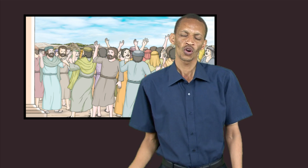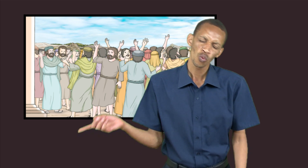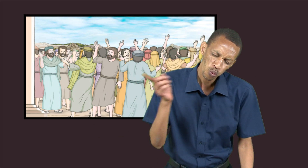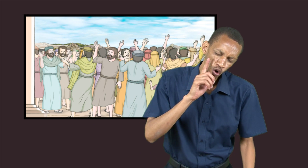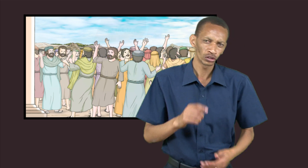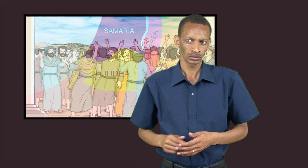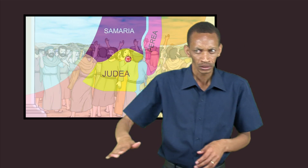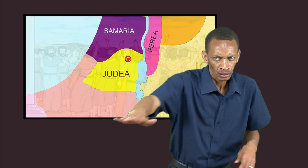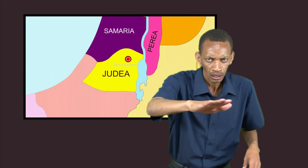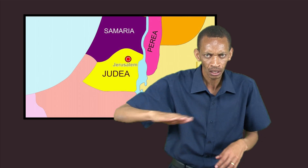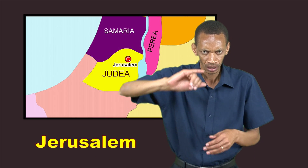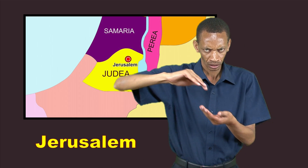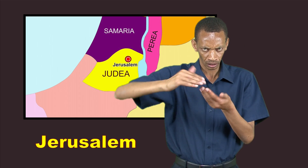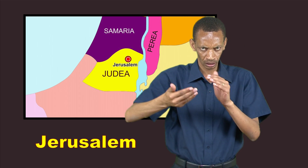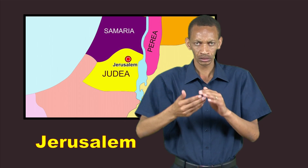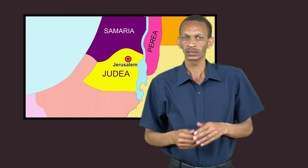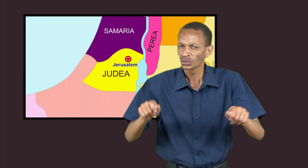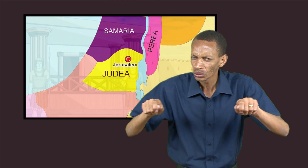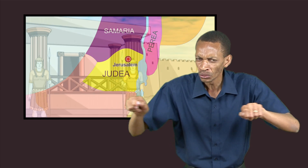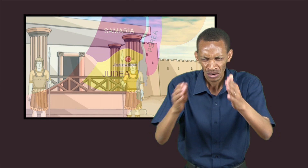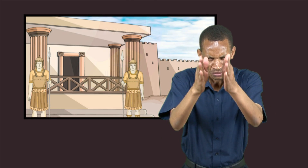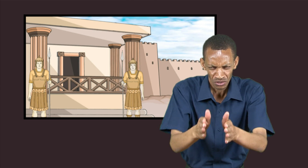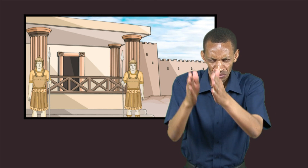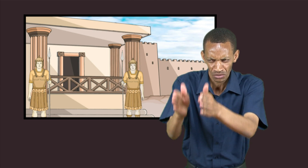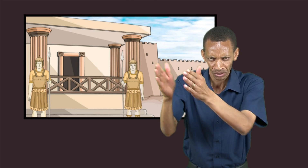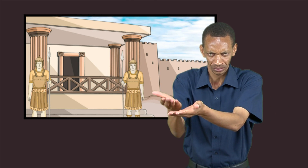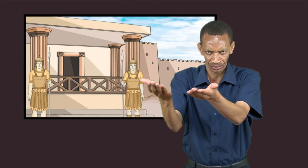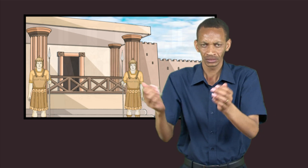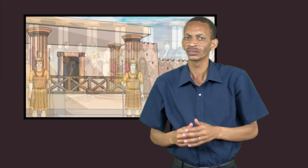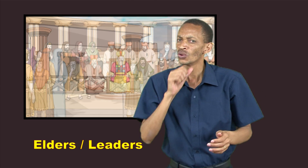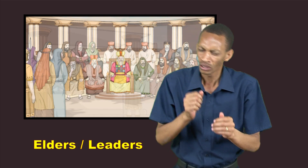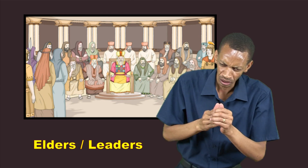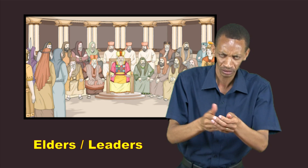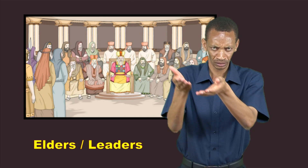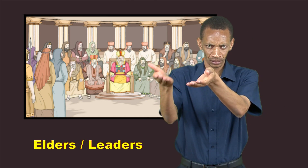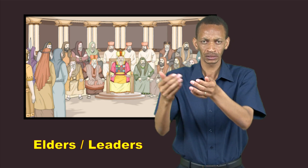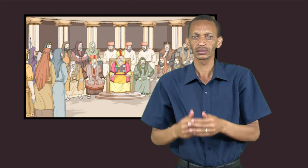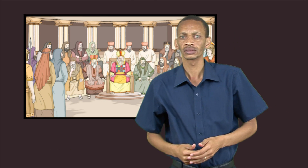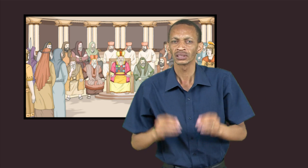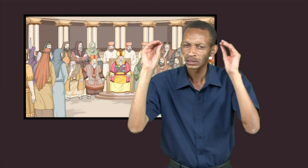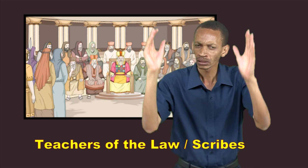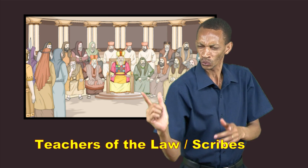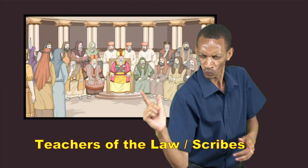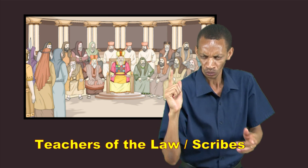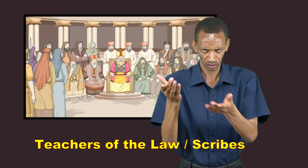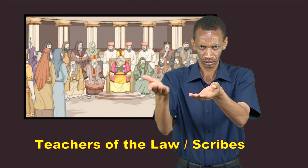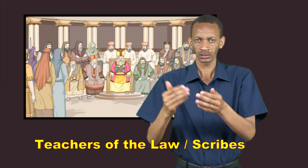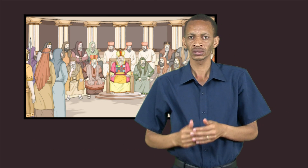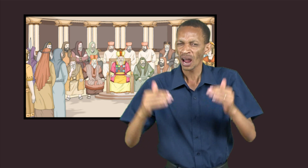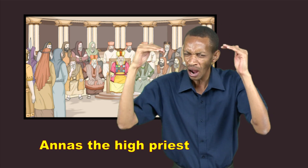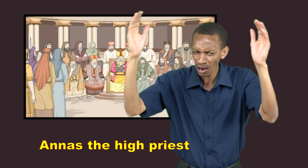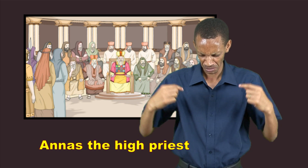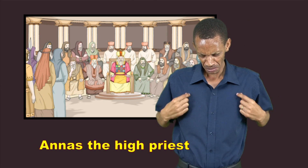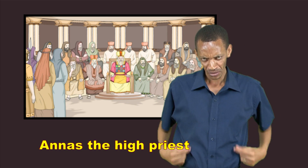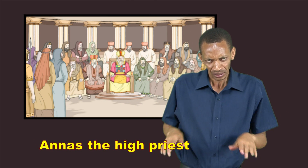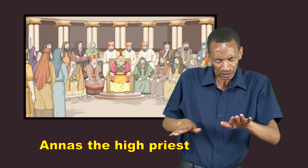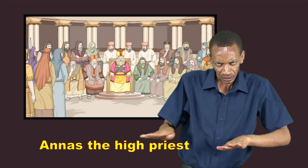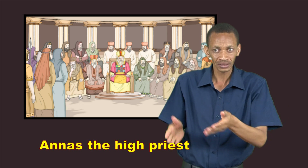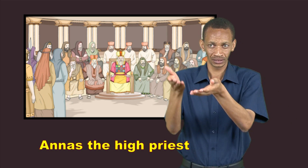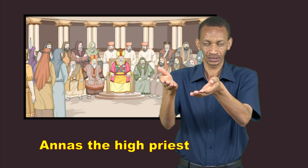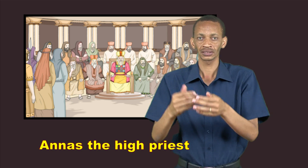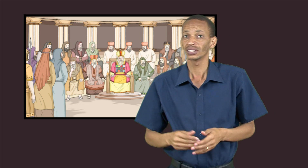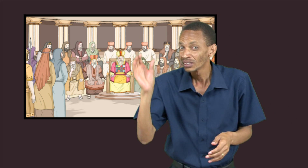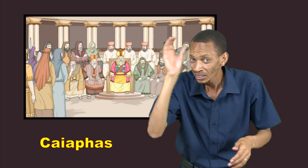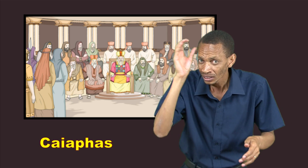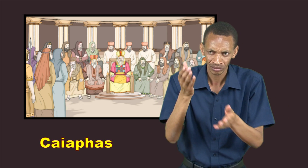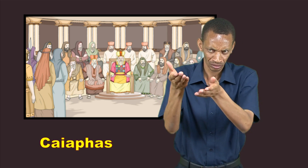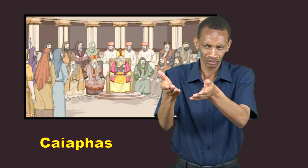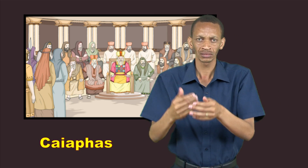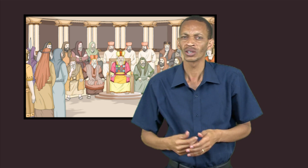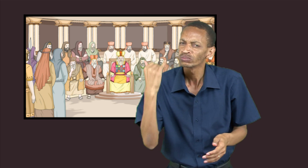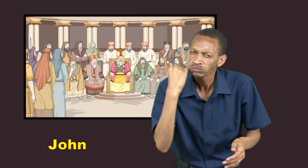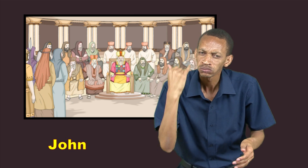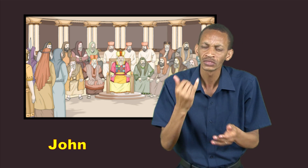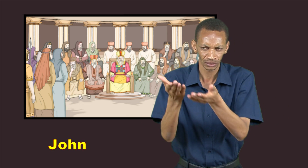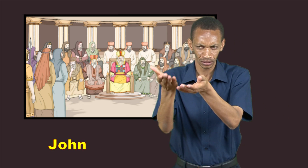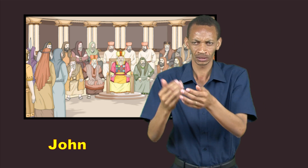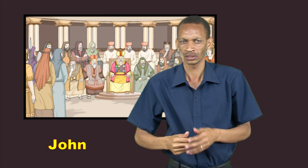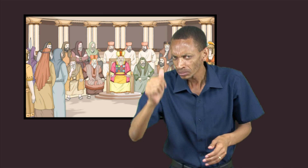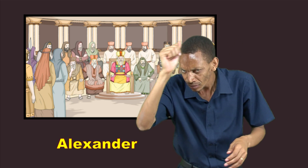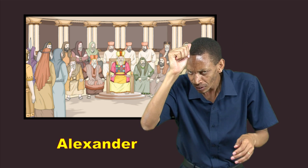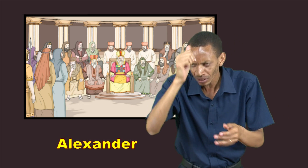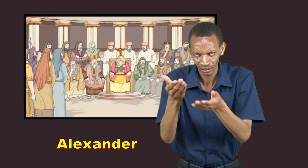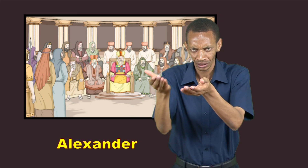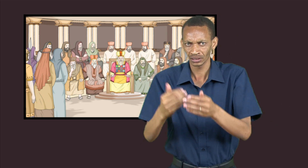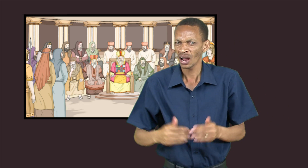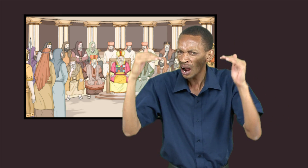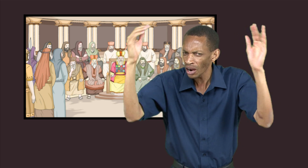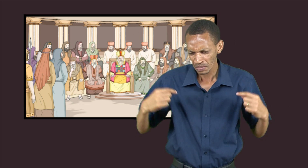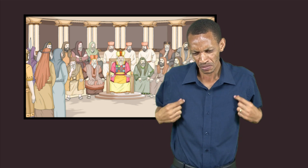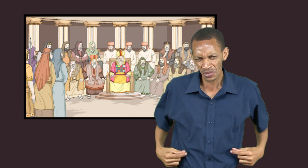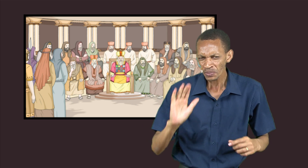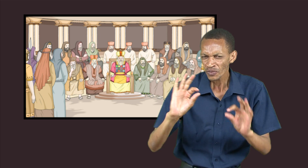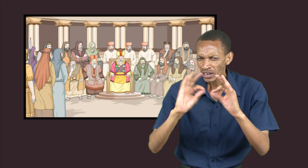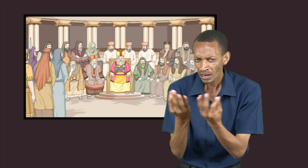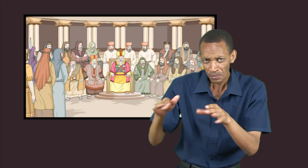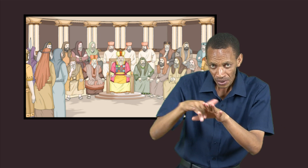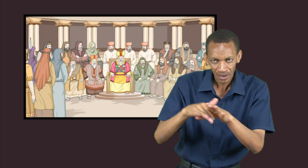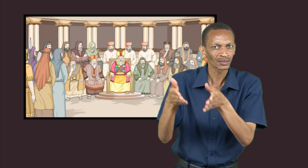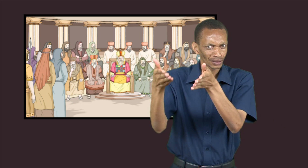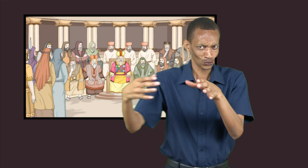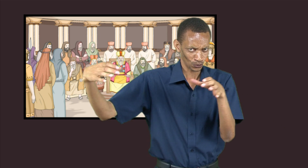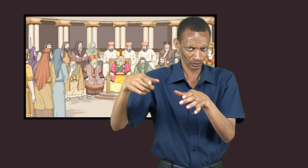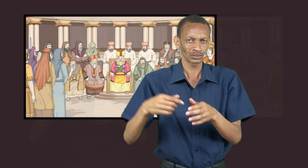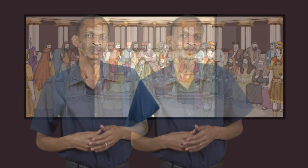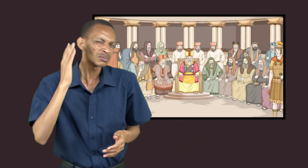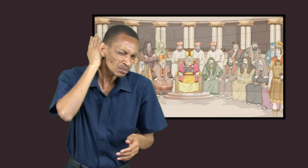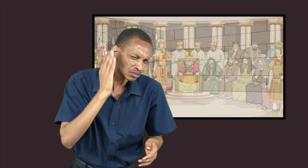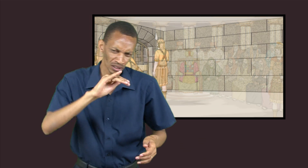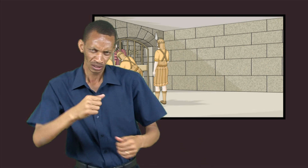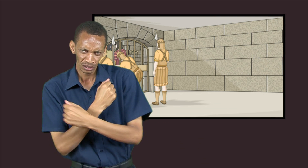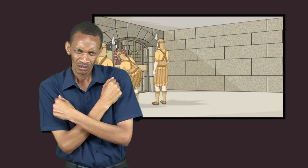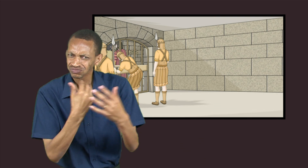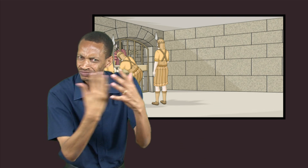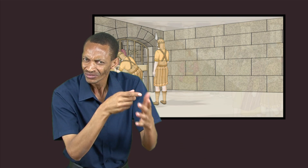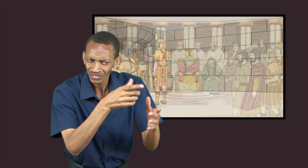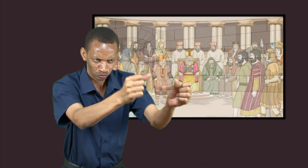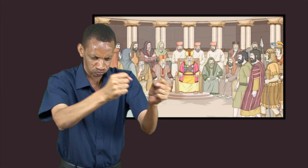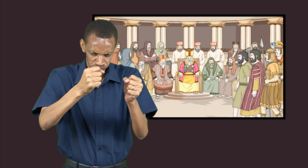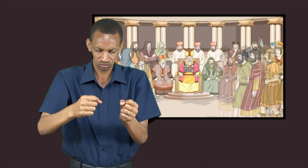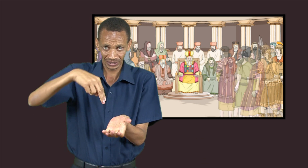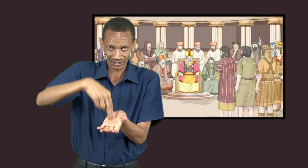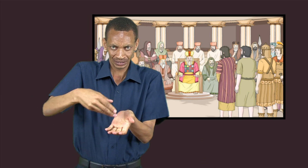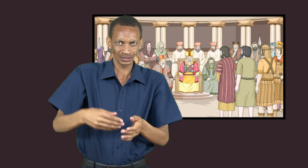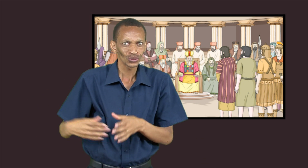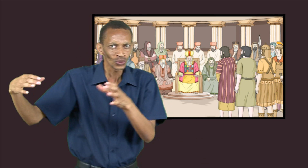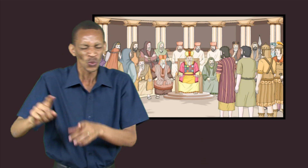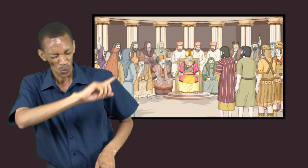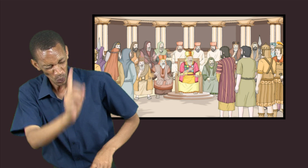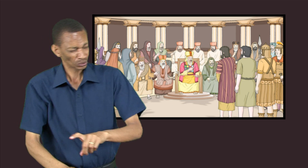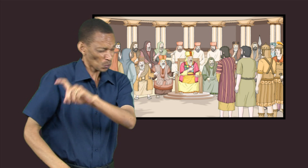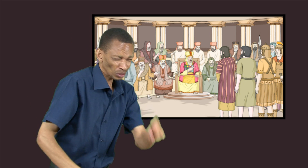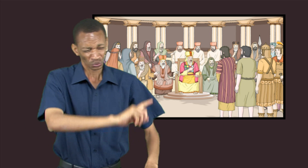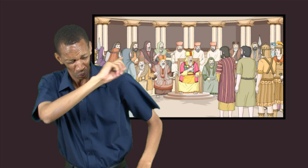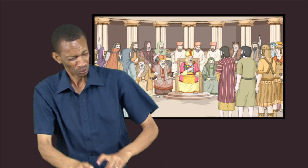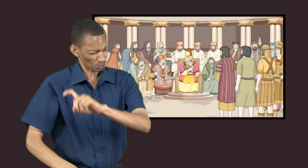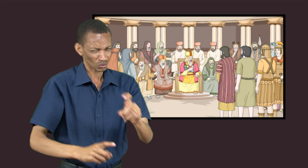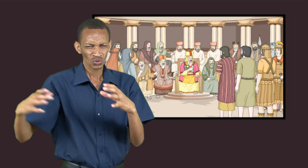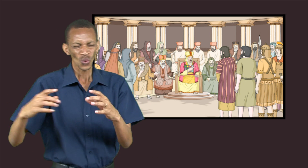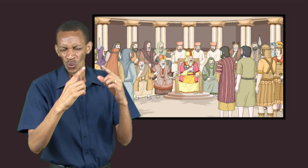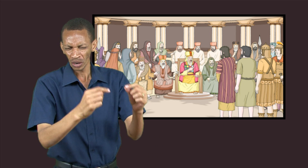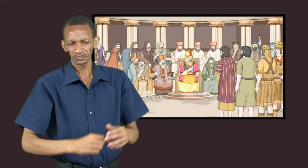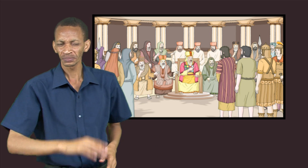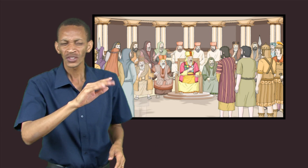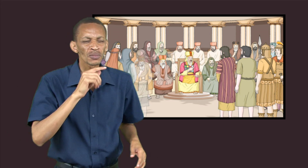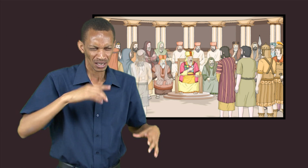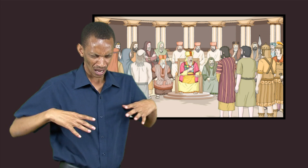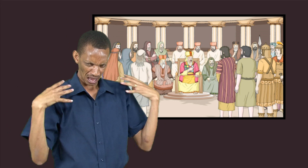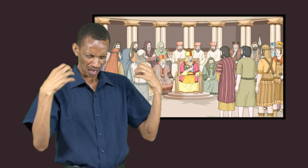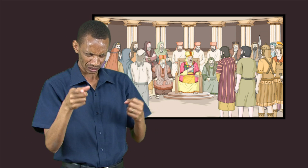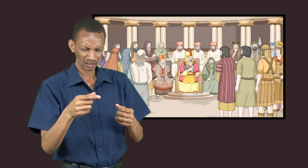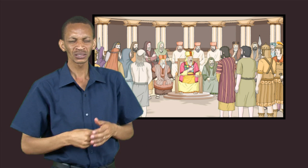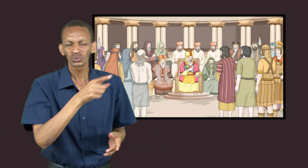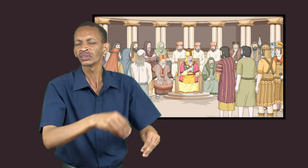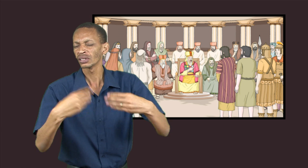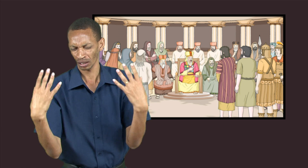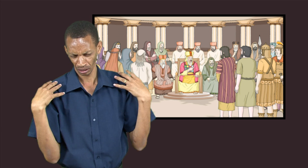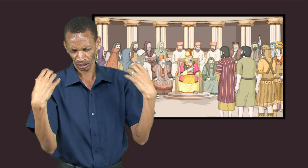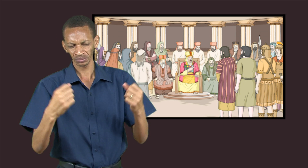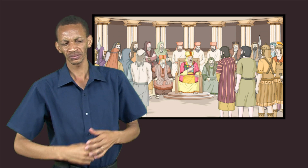The next day the rulers, elders, and scribes assembled in Jerusalem, along with Annas the high priest, Caiaphas, John, Alexander, and many others from the high priest’s family.